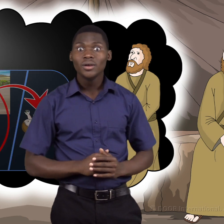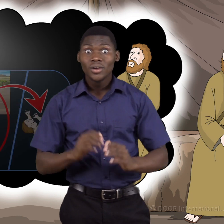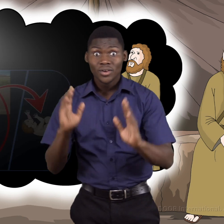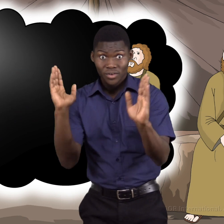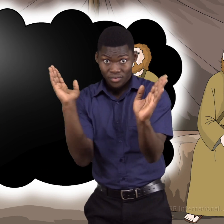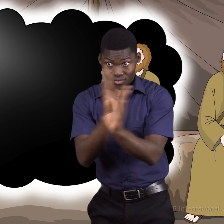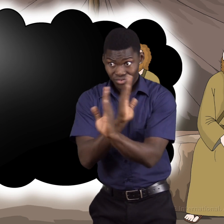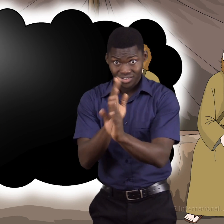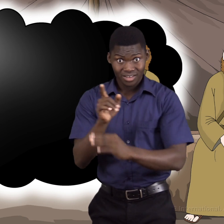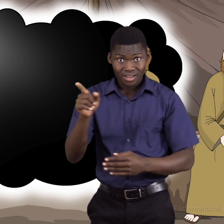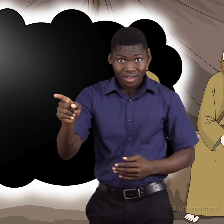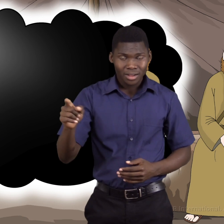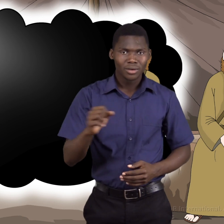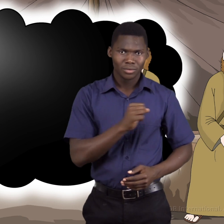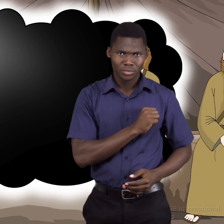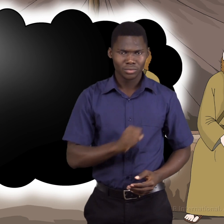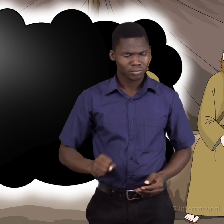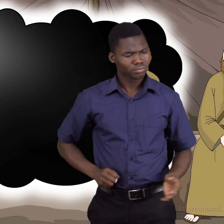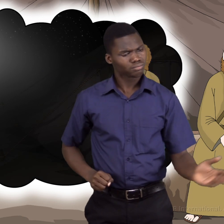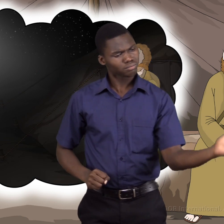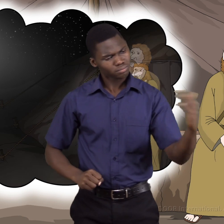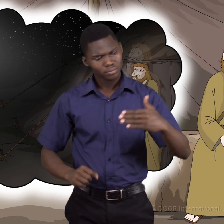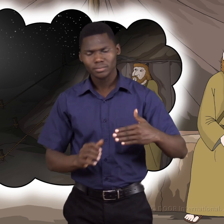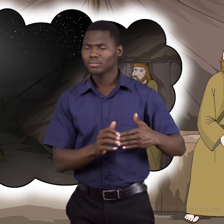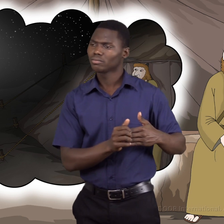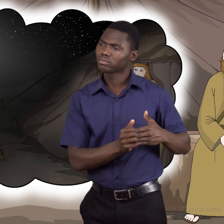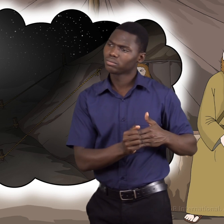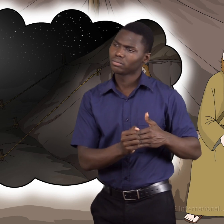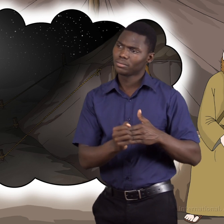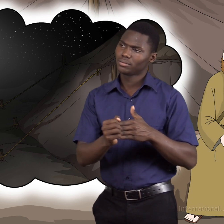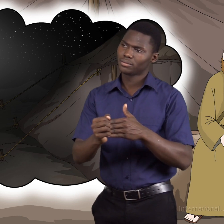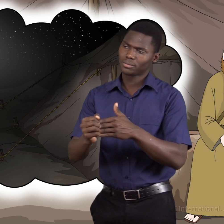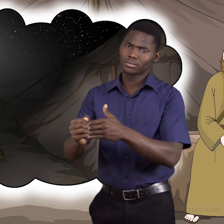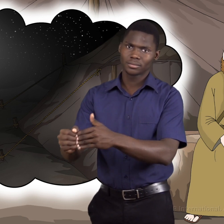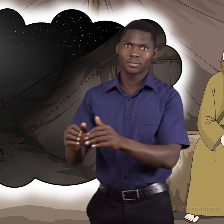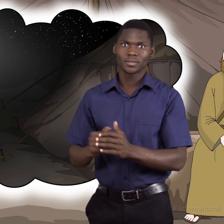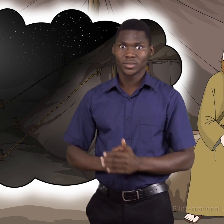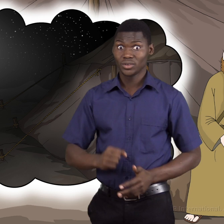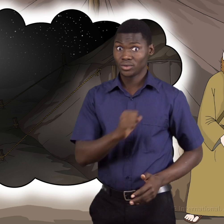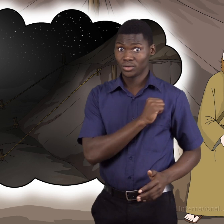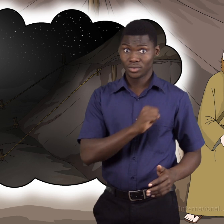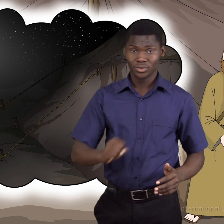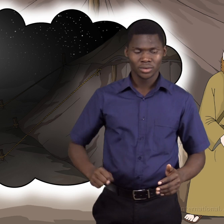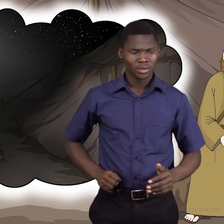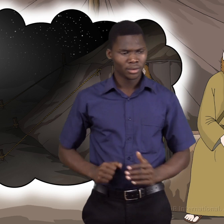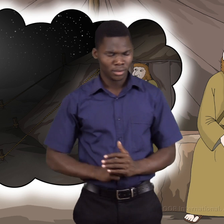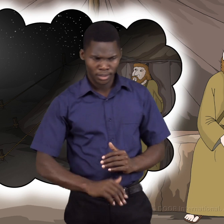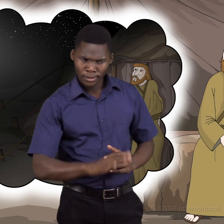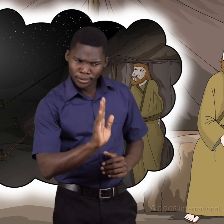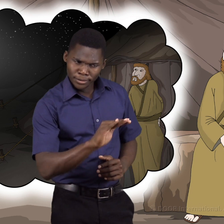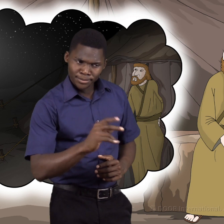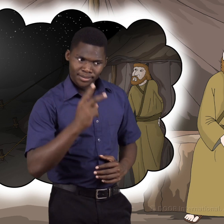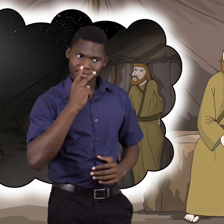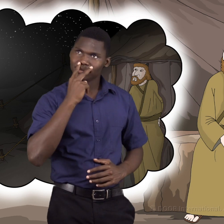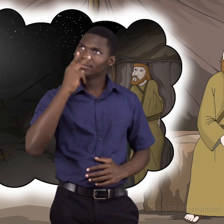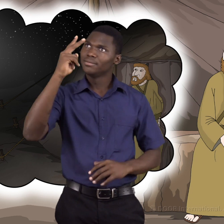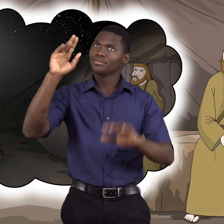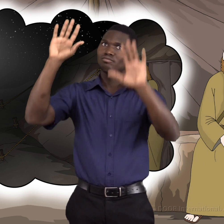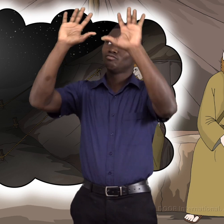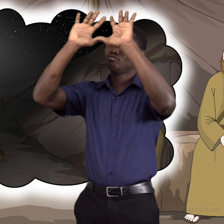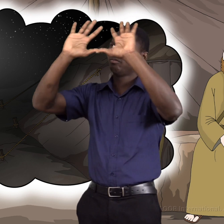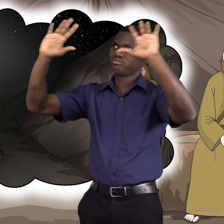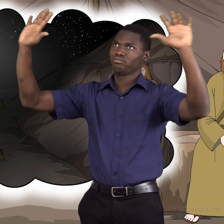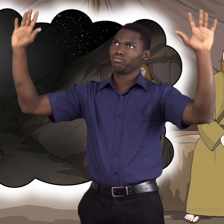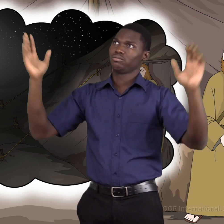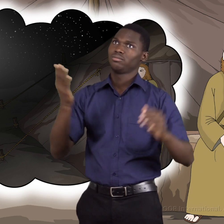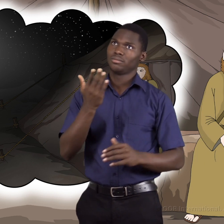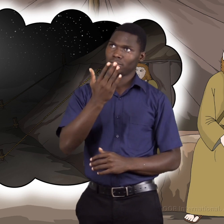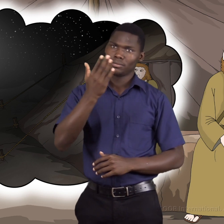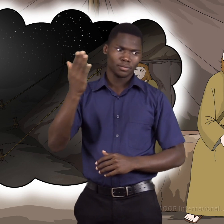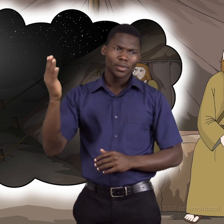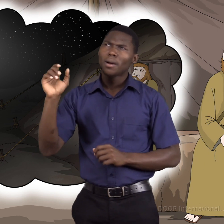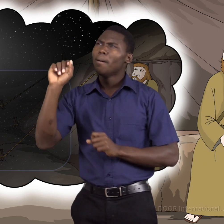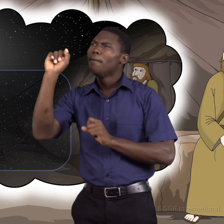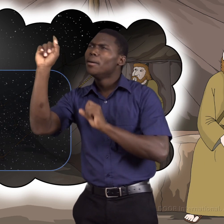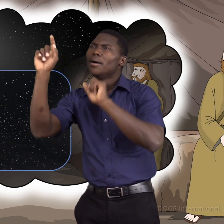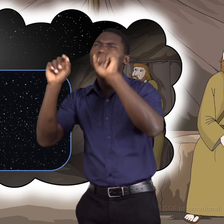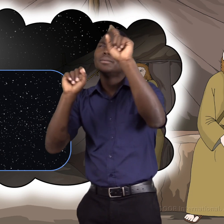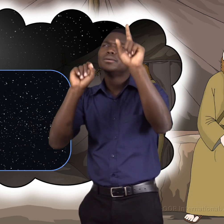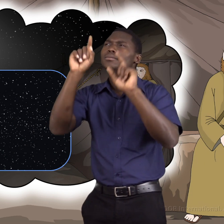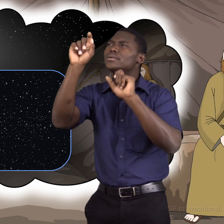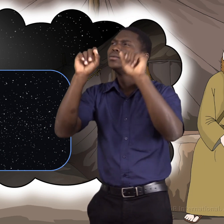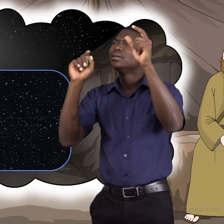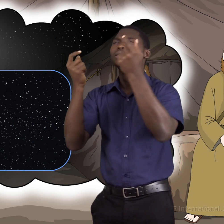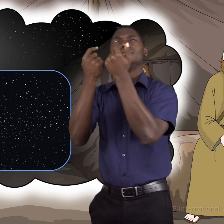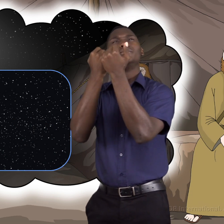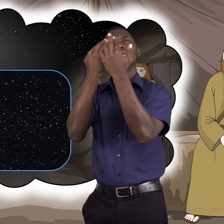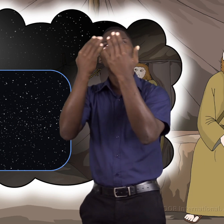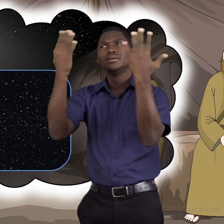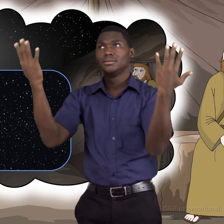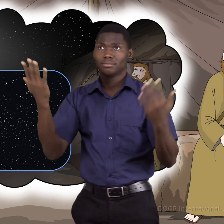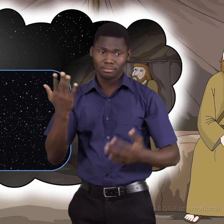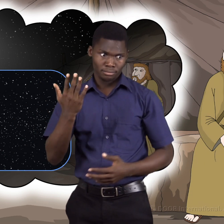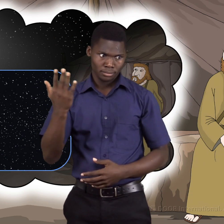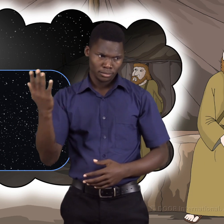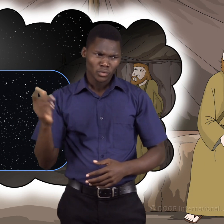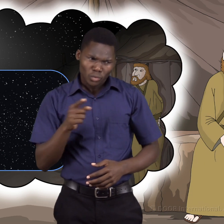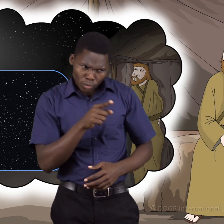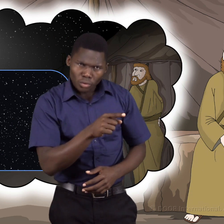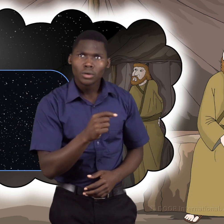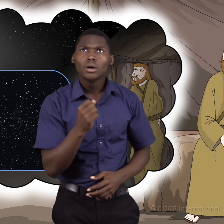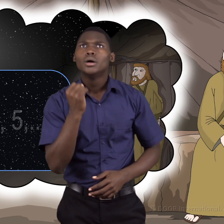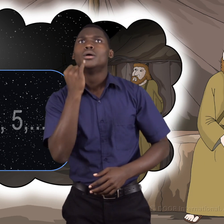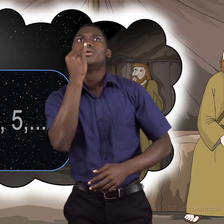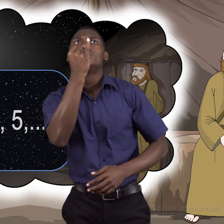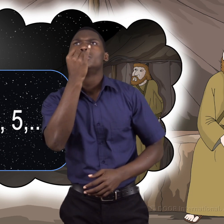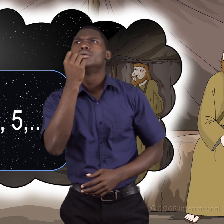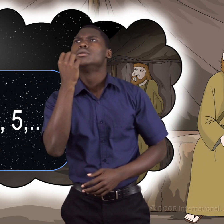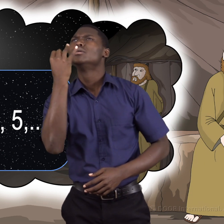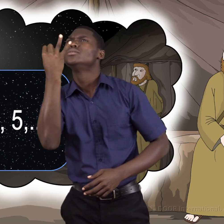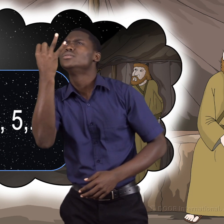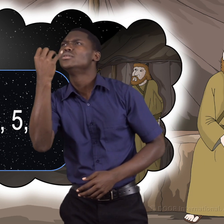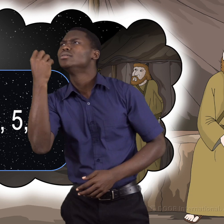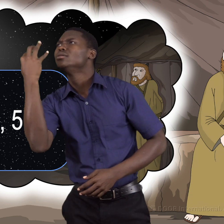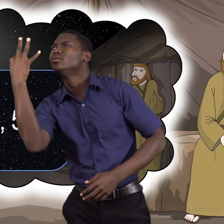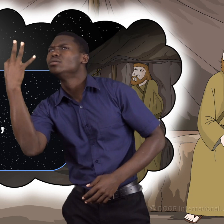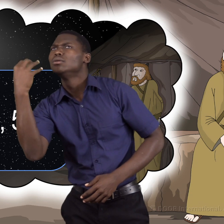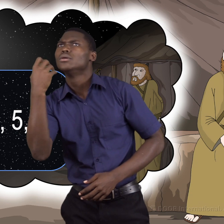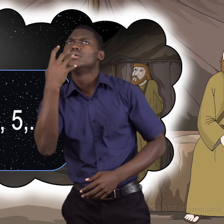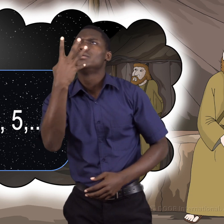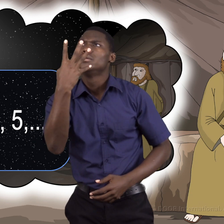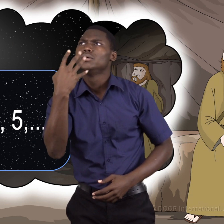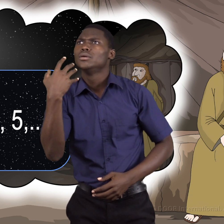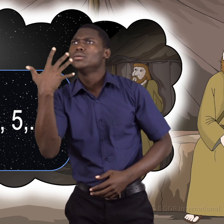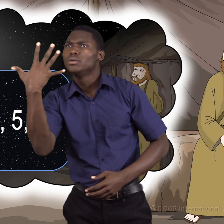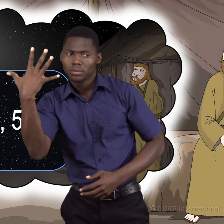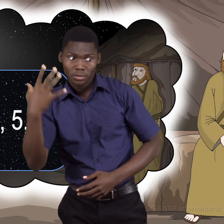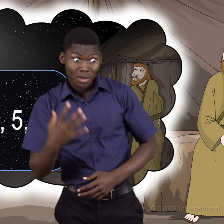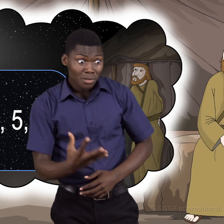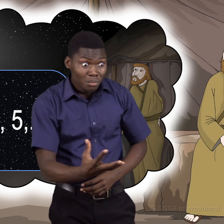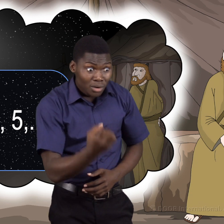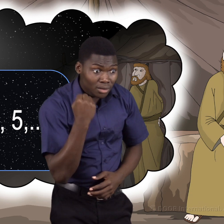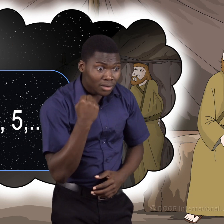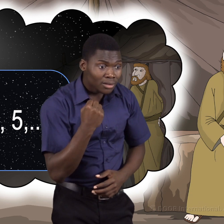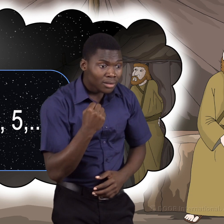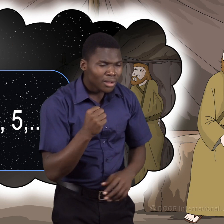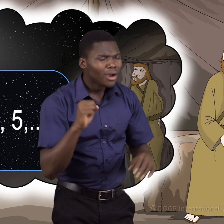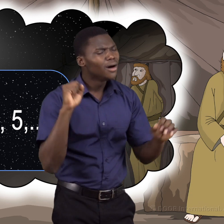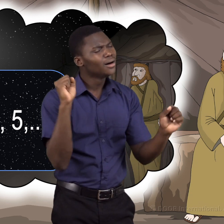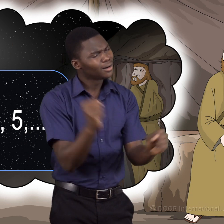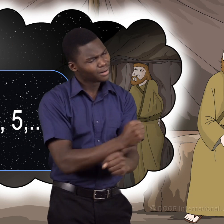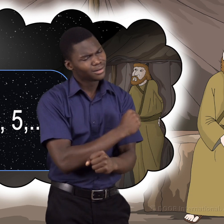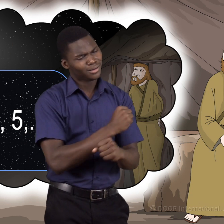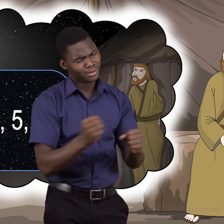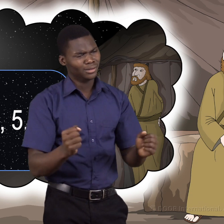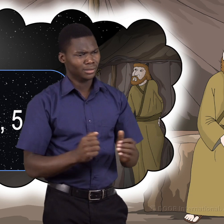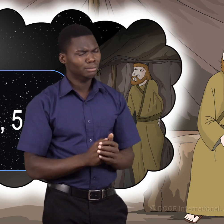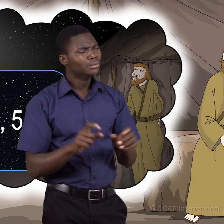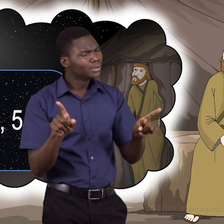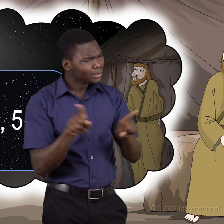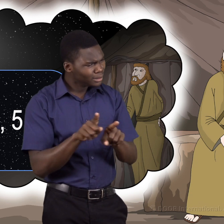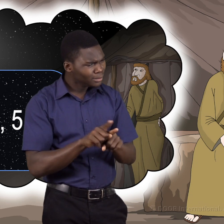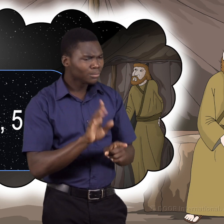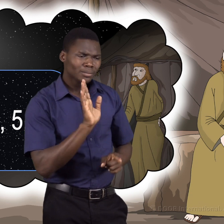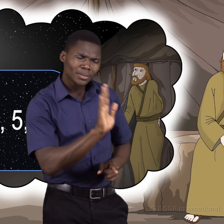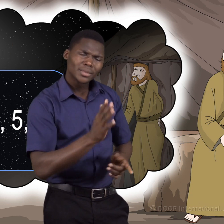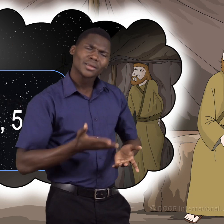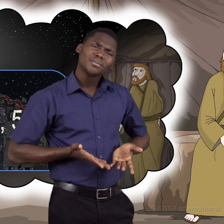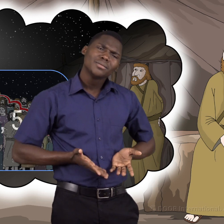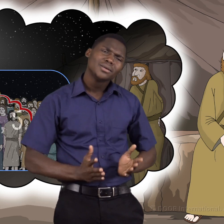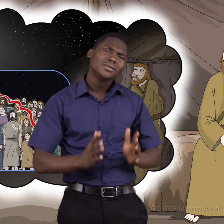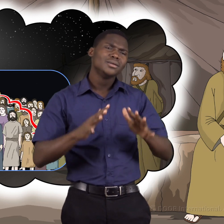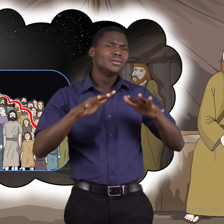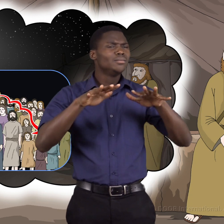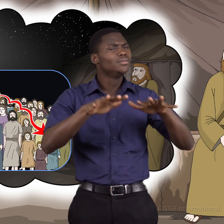And the LORD took him outside and said, “Now look to the heavens and count the stars, if you are able.”